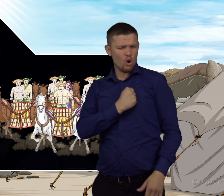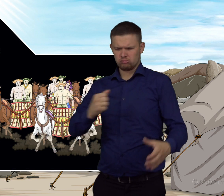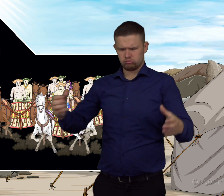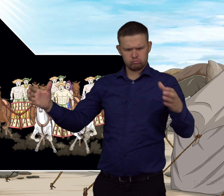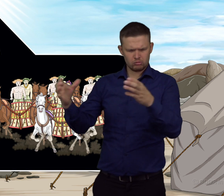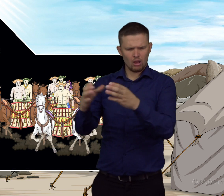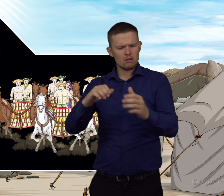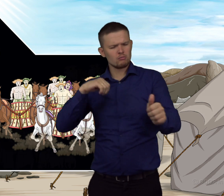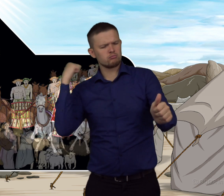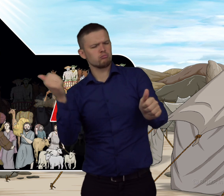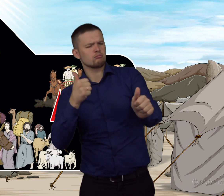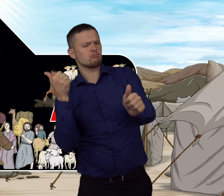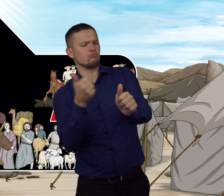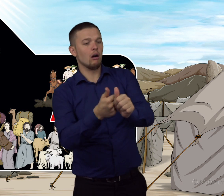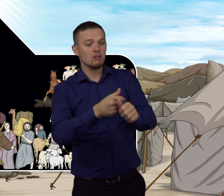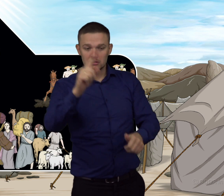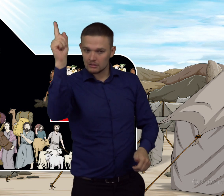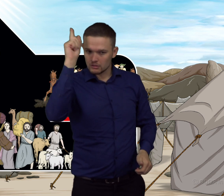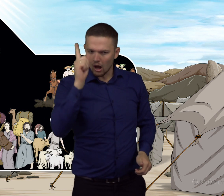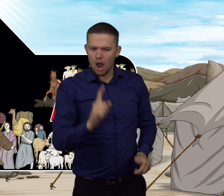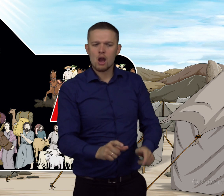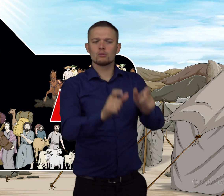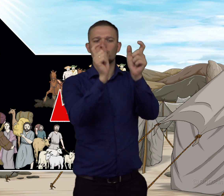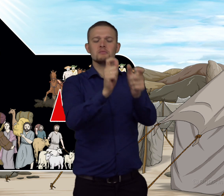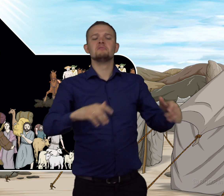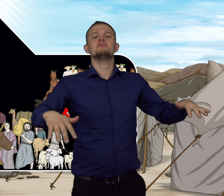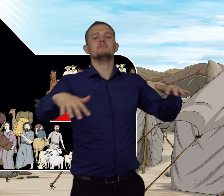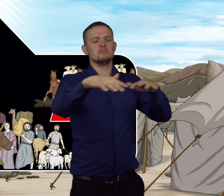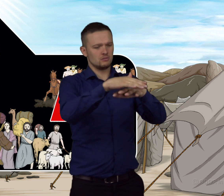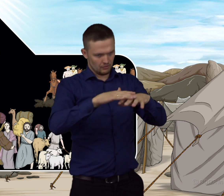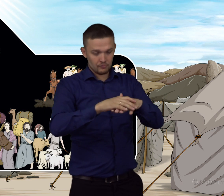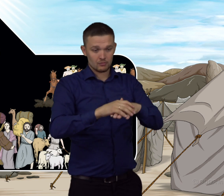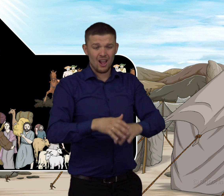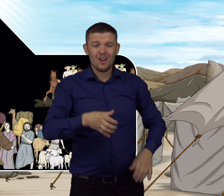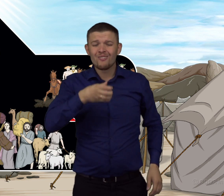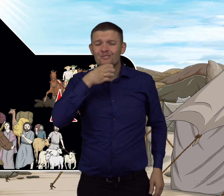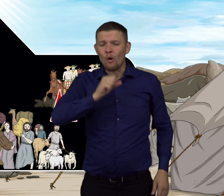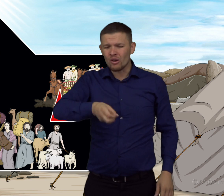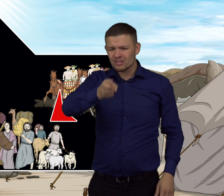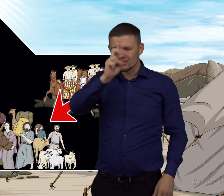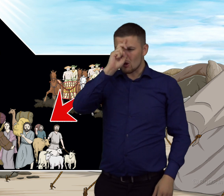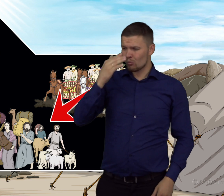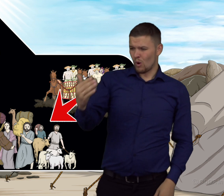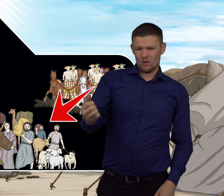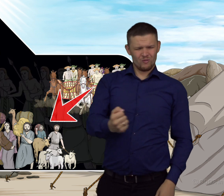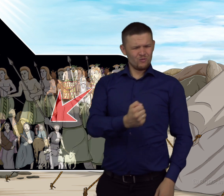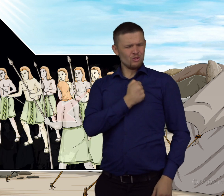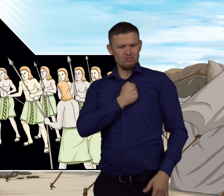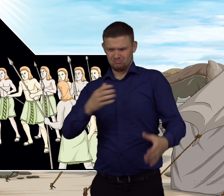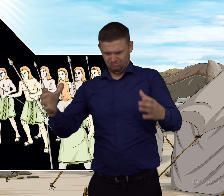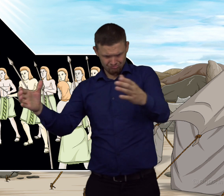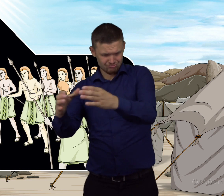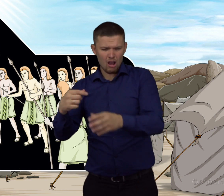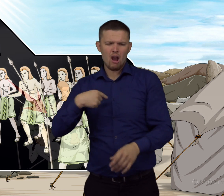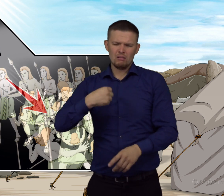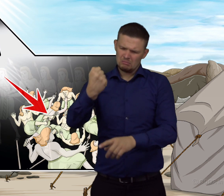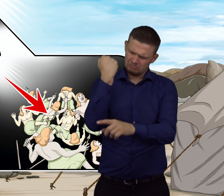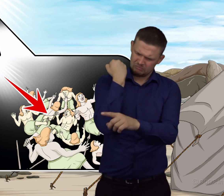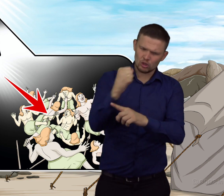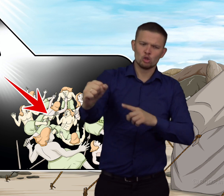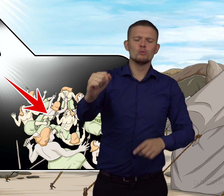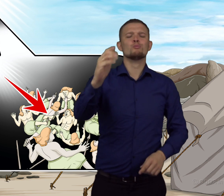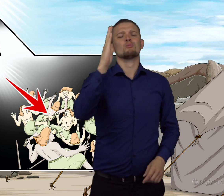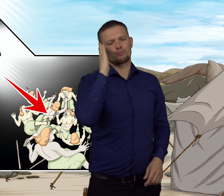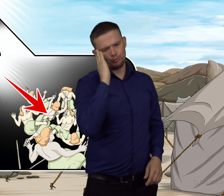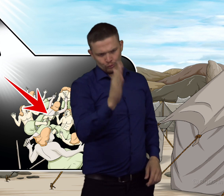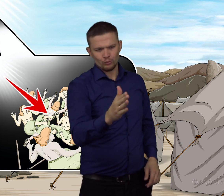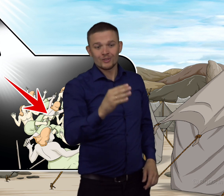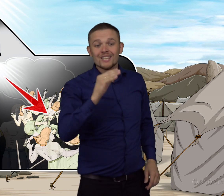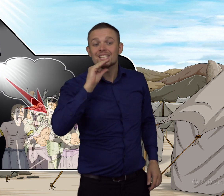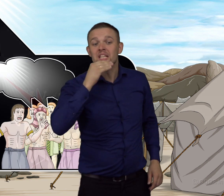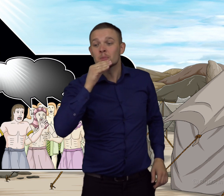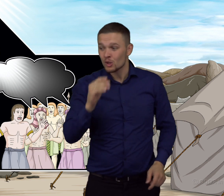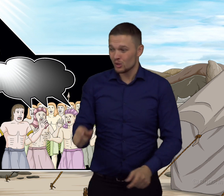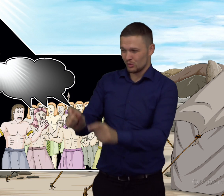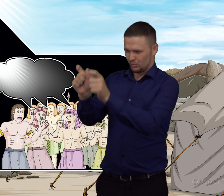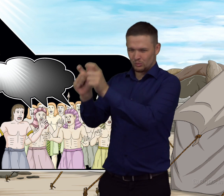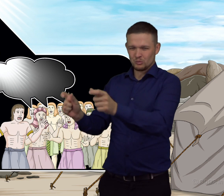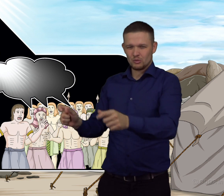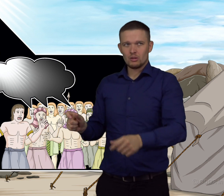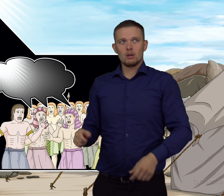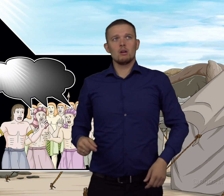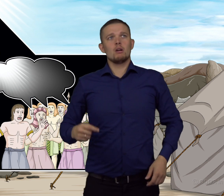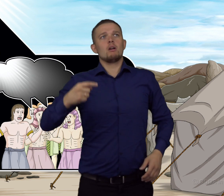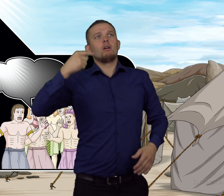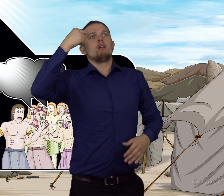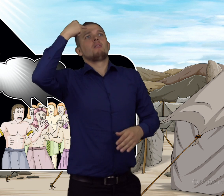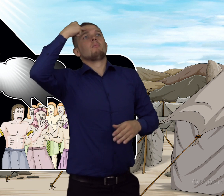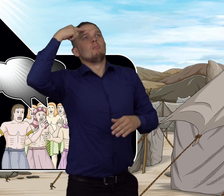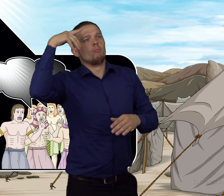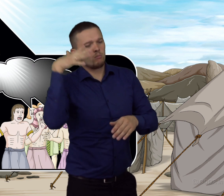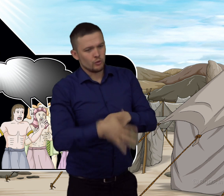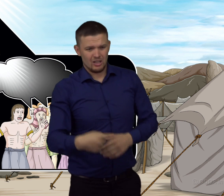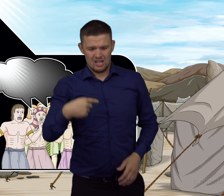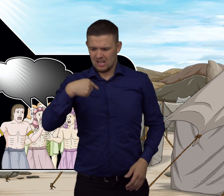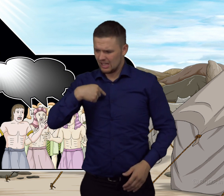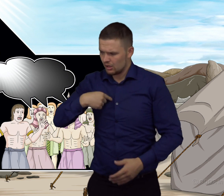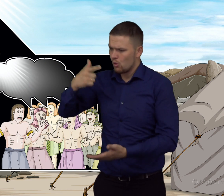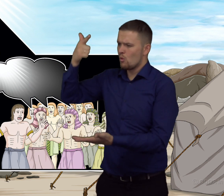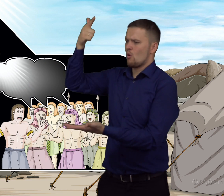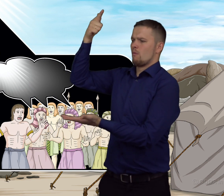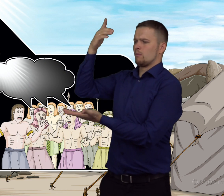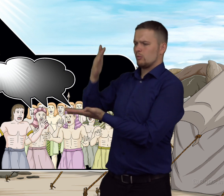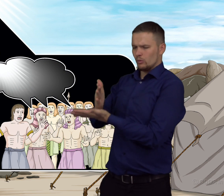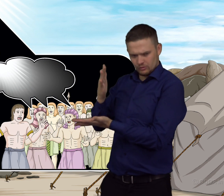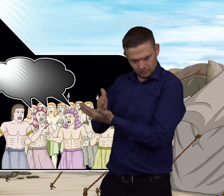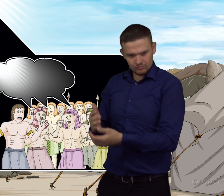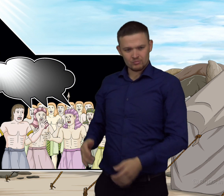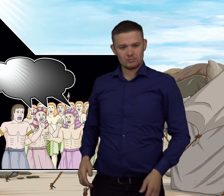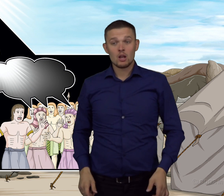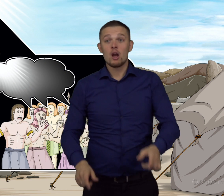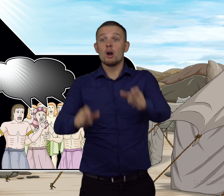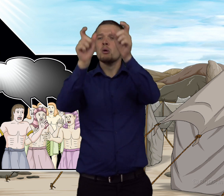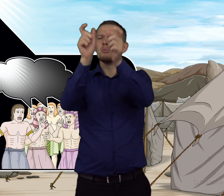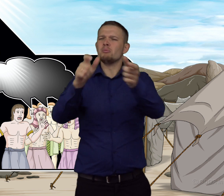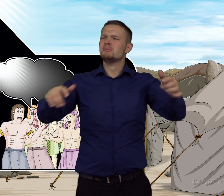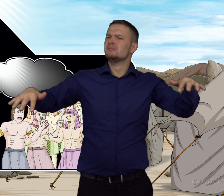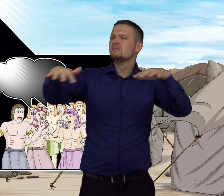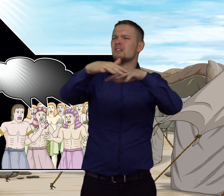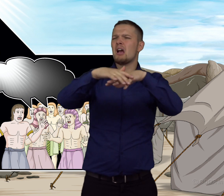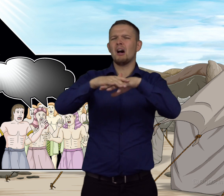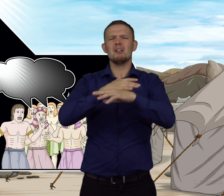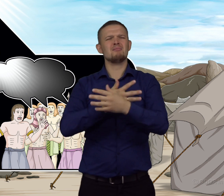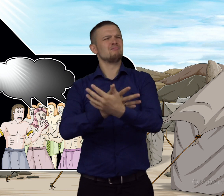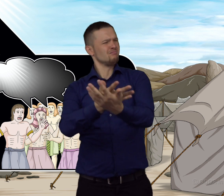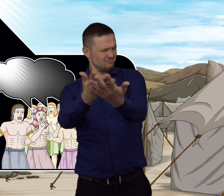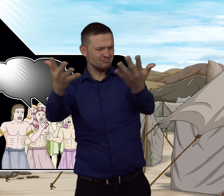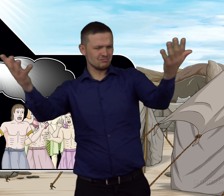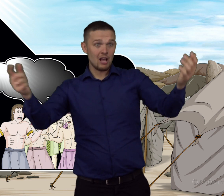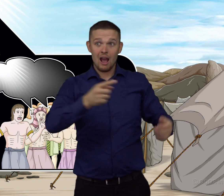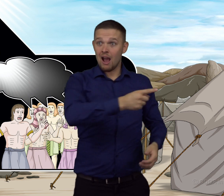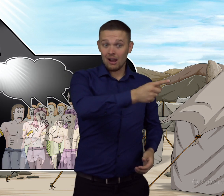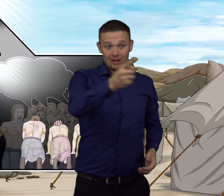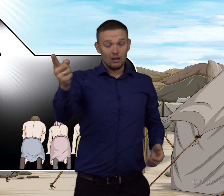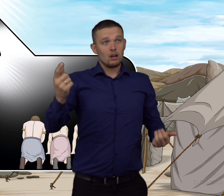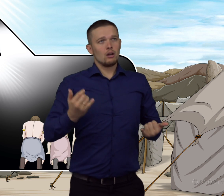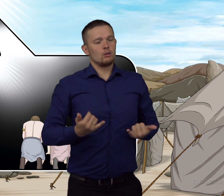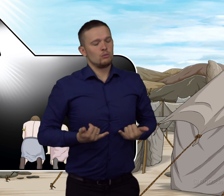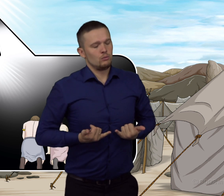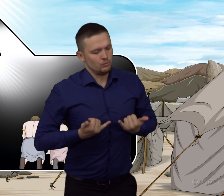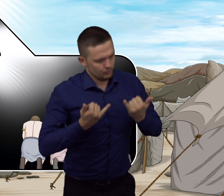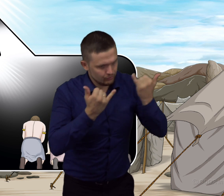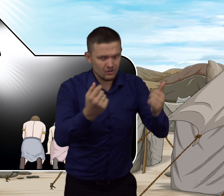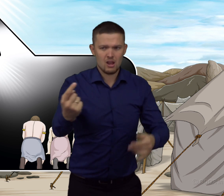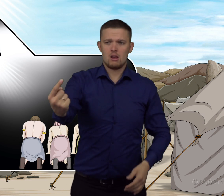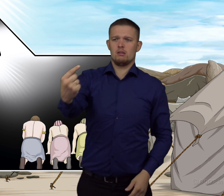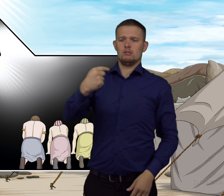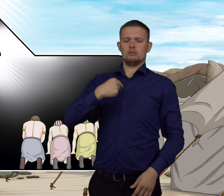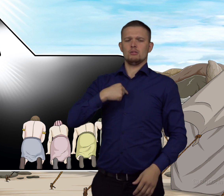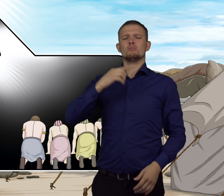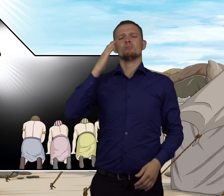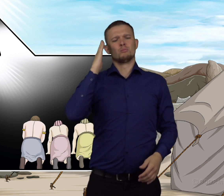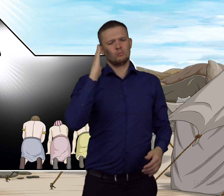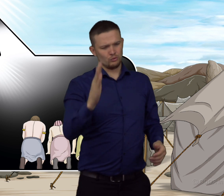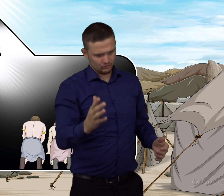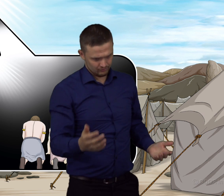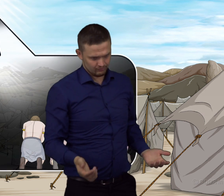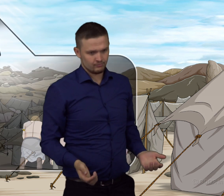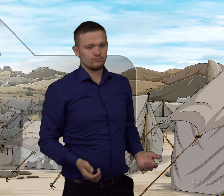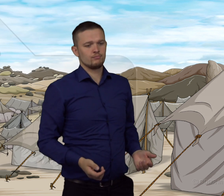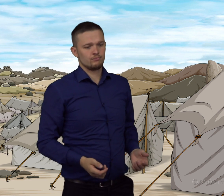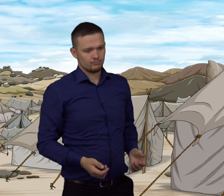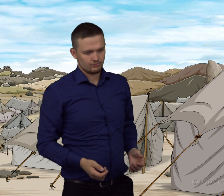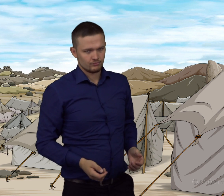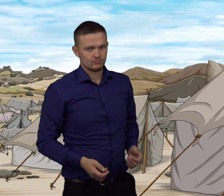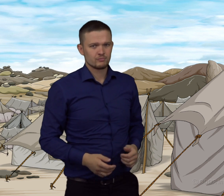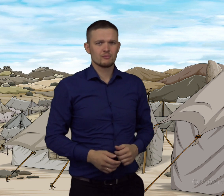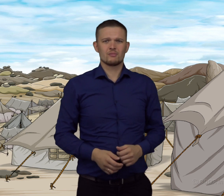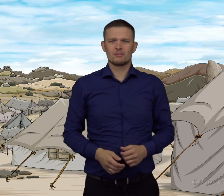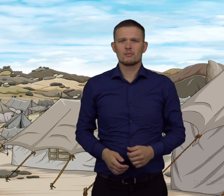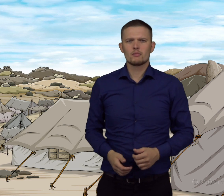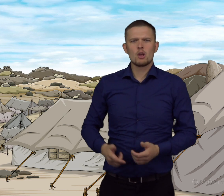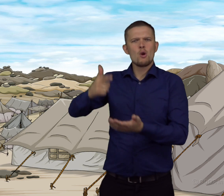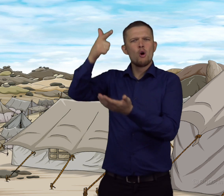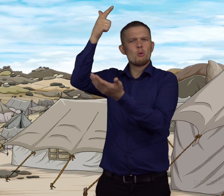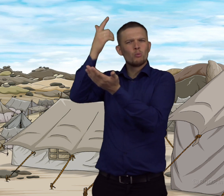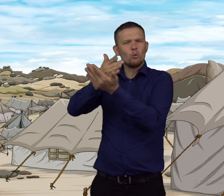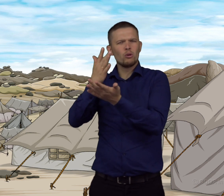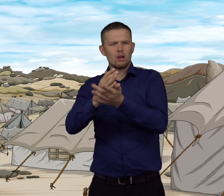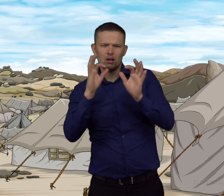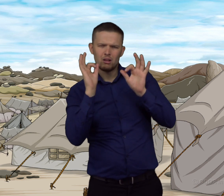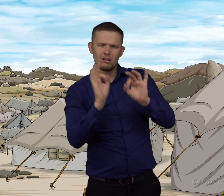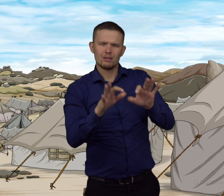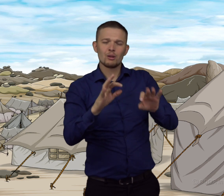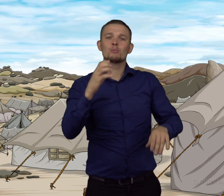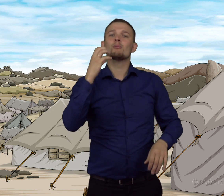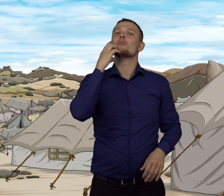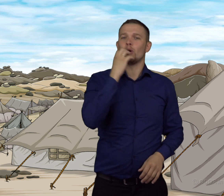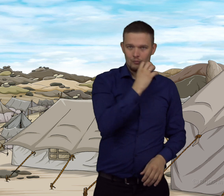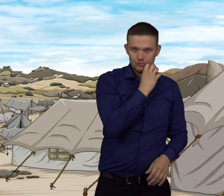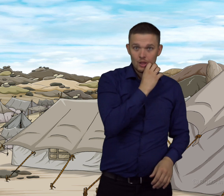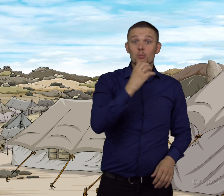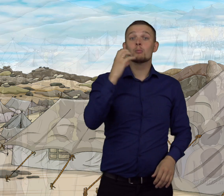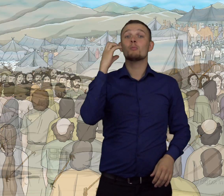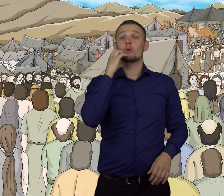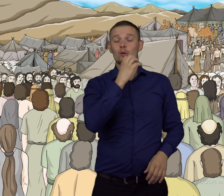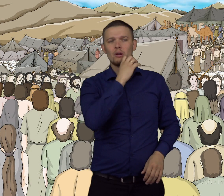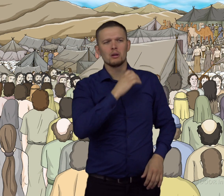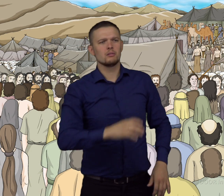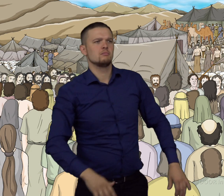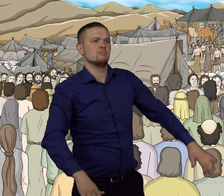But I will gain honor by means of Pharaoh and all his army, and the Egyptians will know that I am the LORD.”